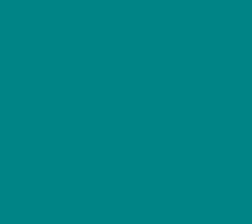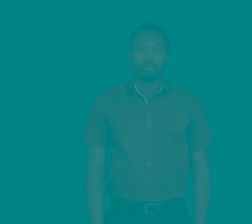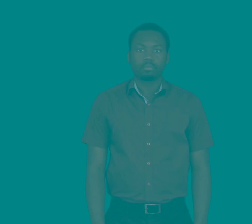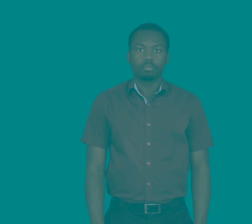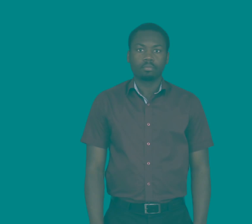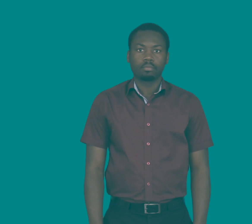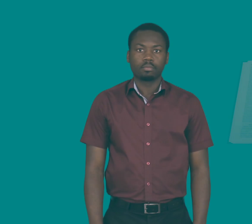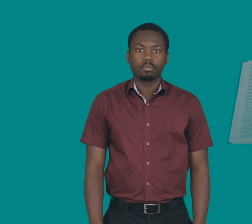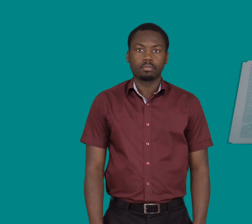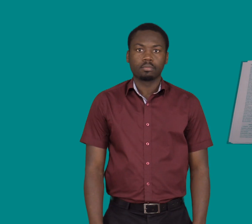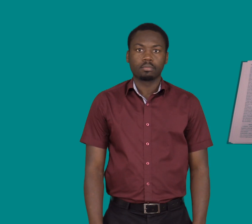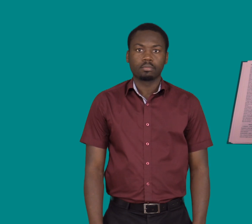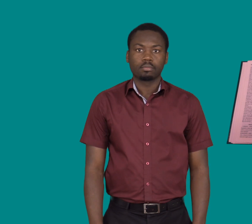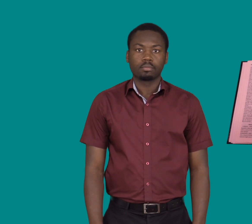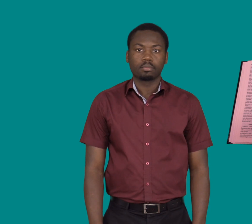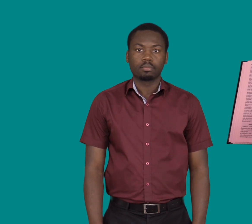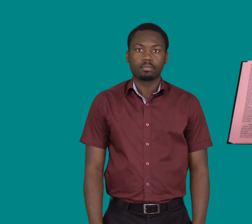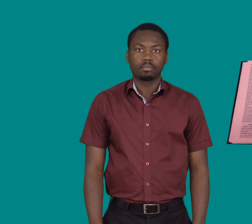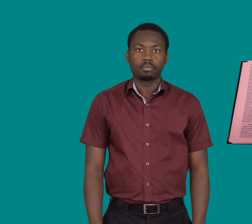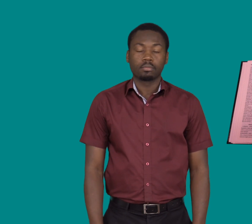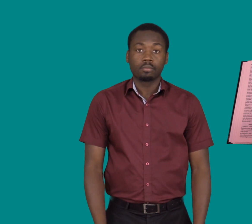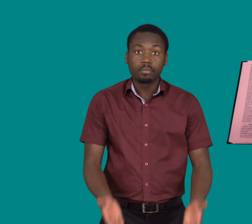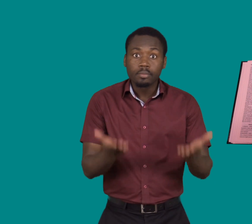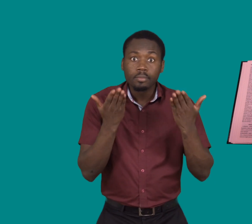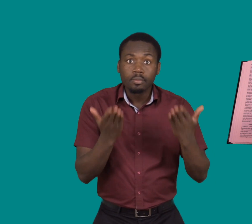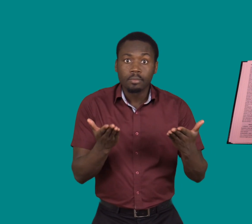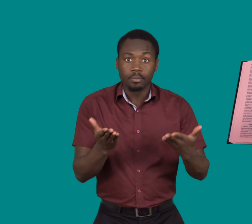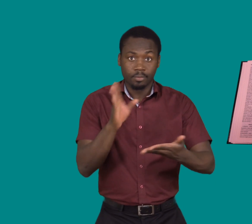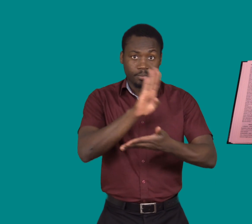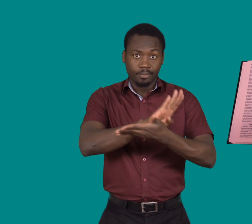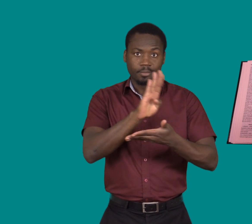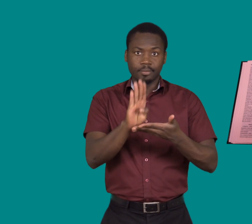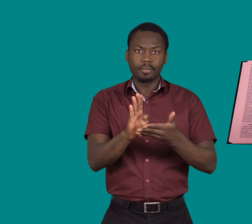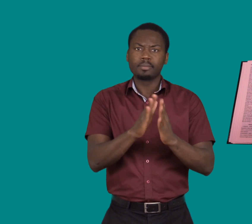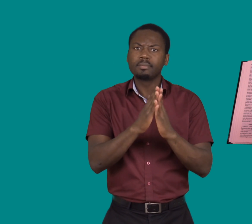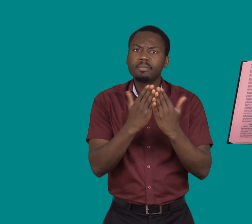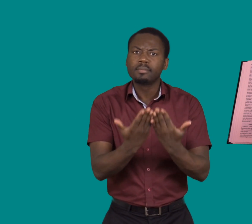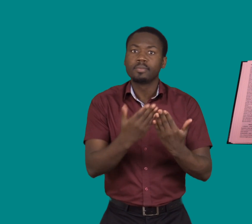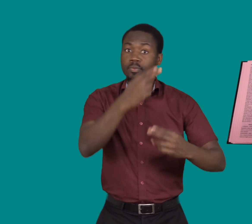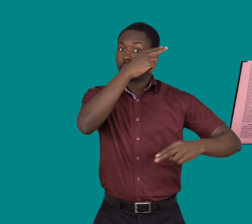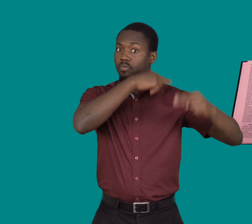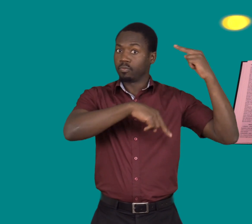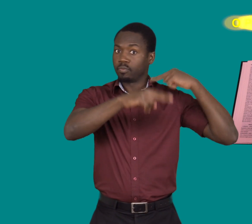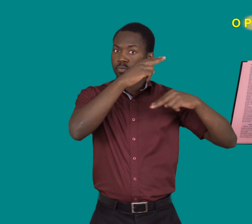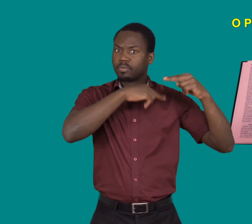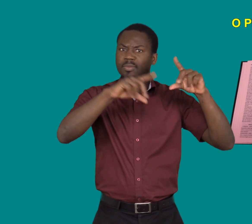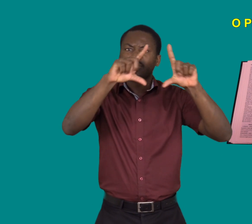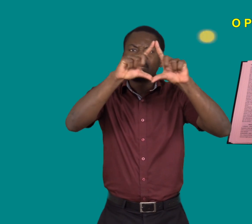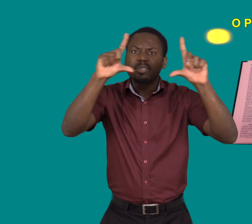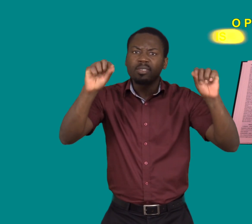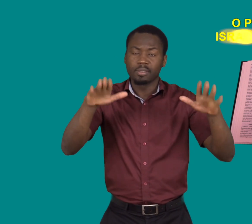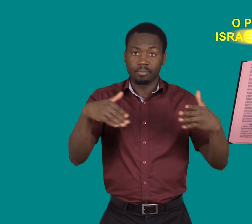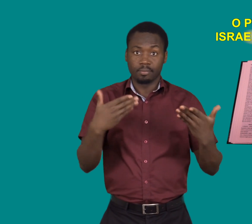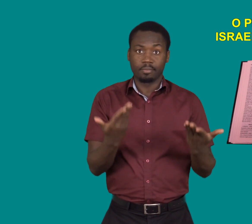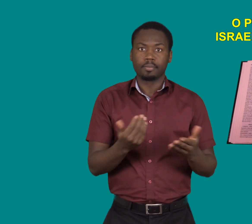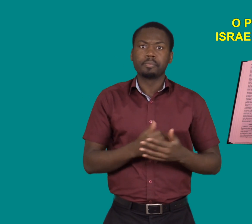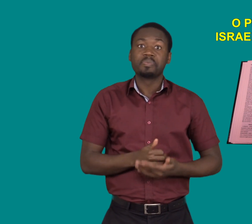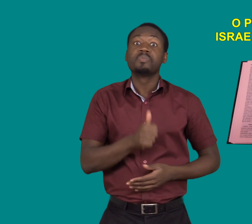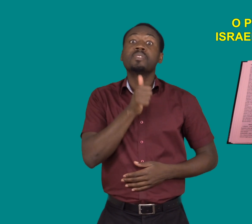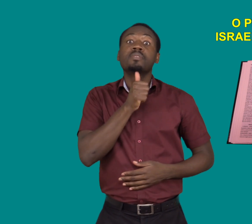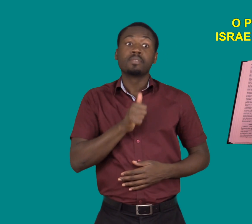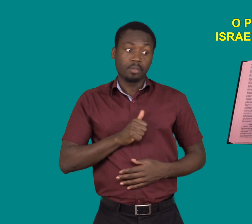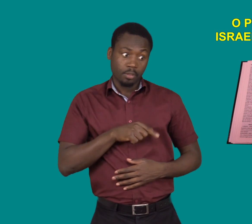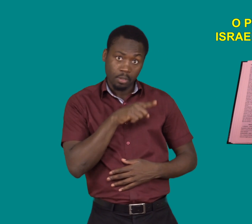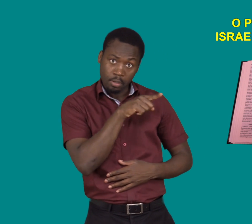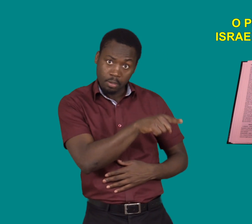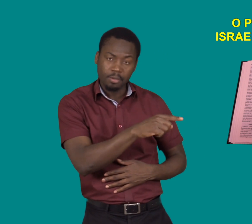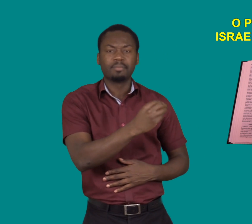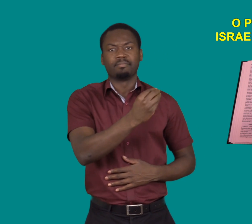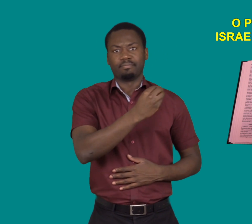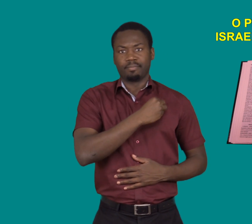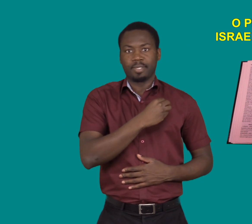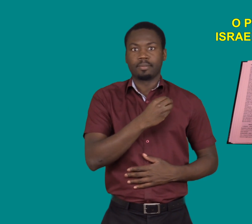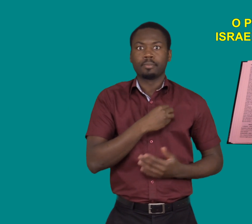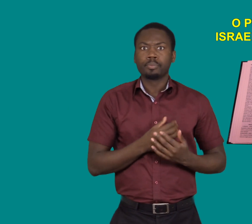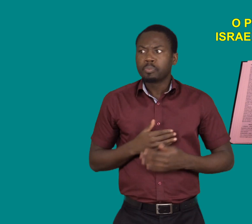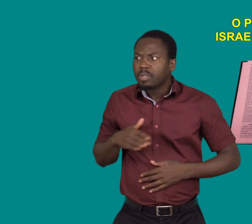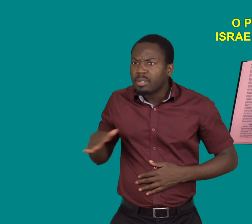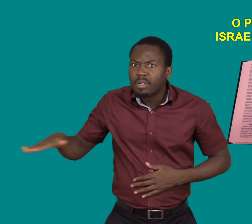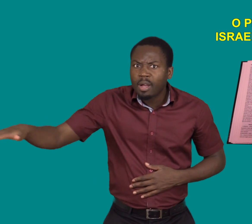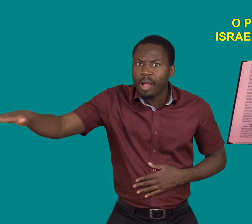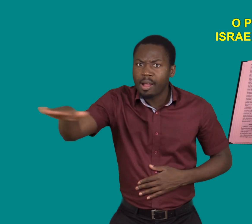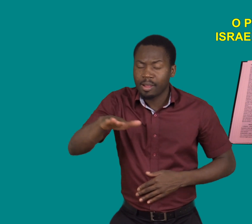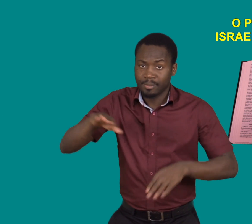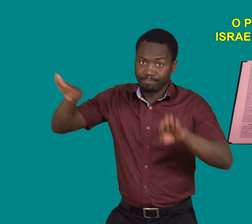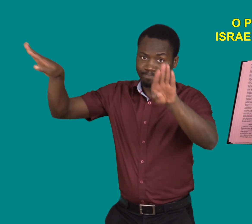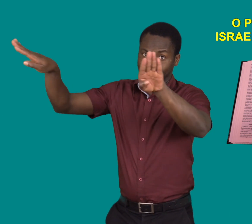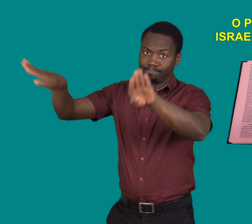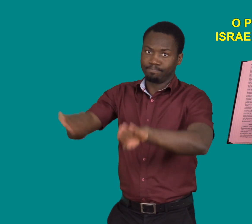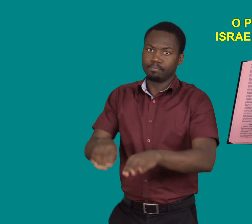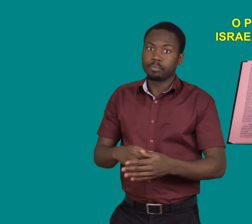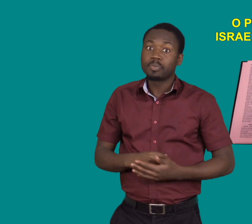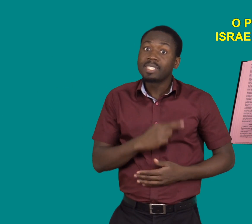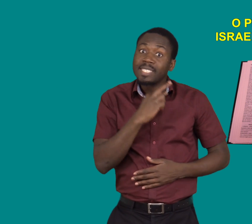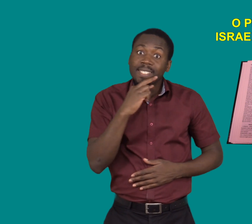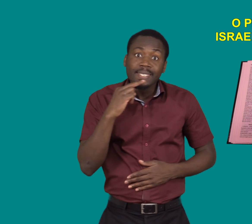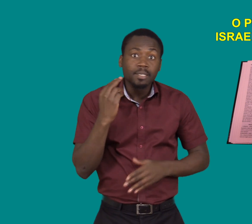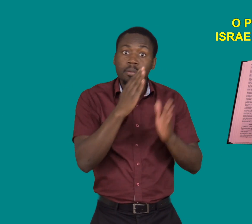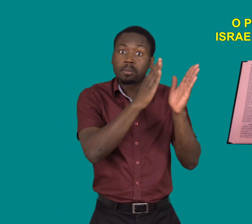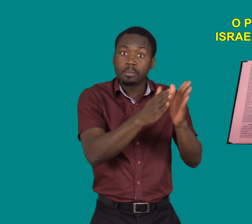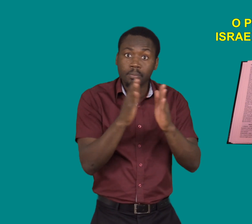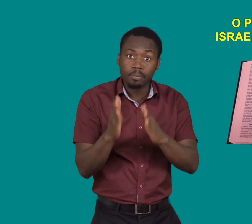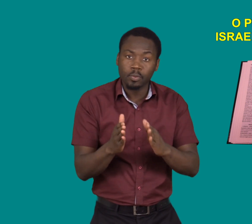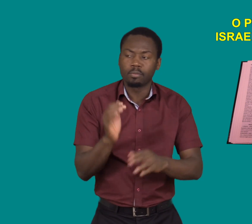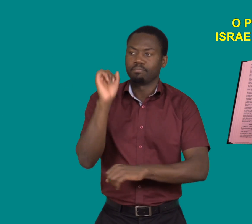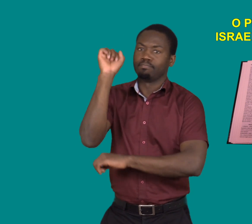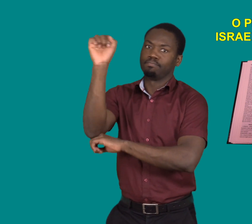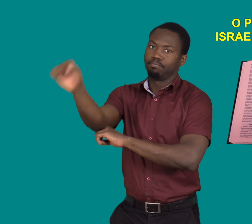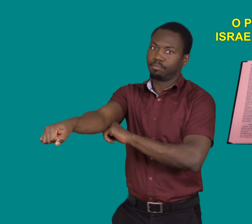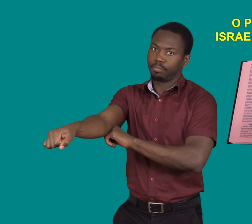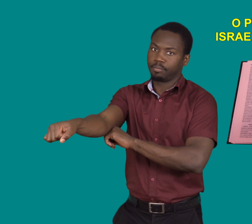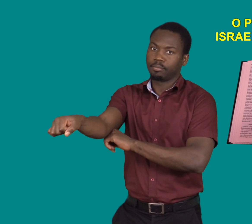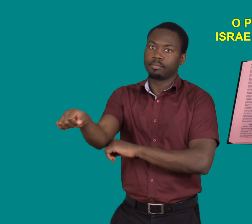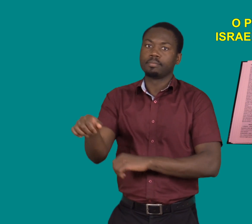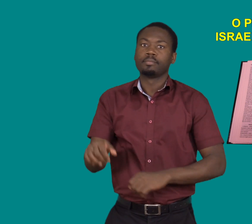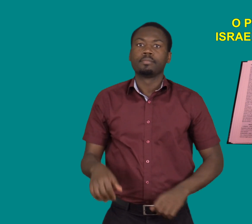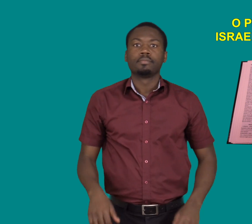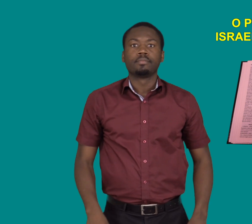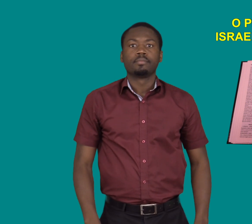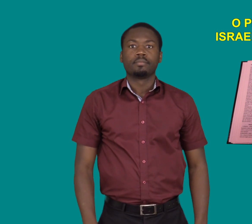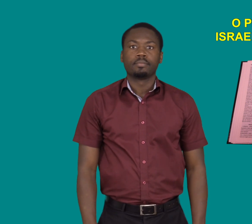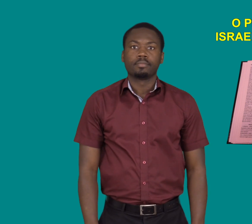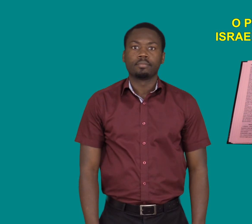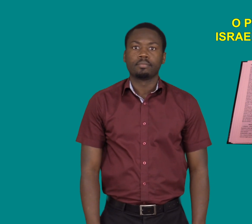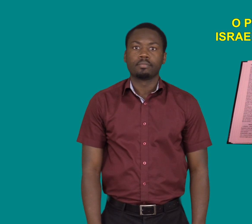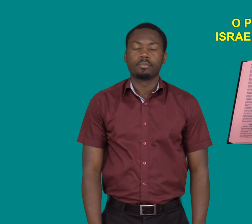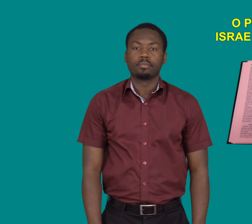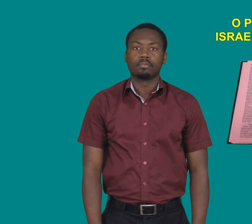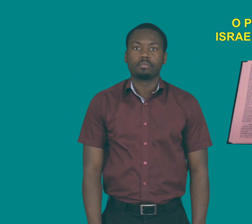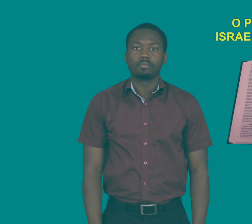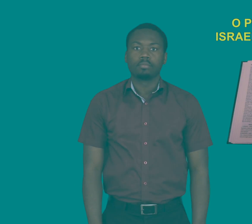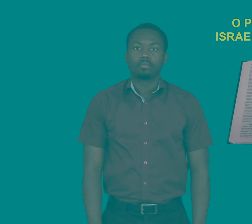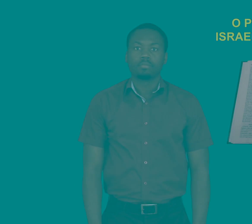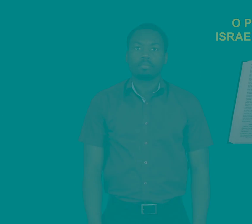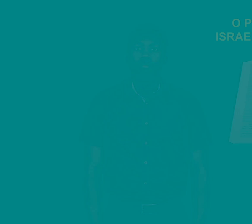Achan's sin and Israelites defeat Ai